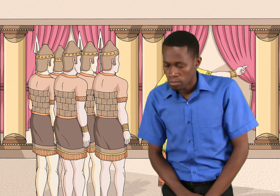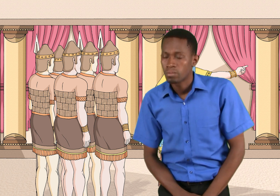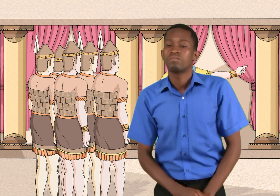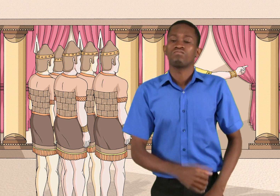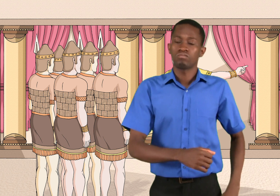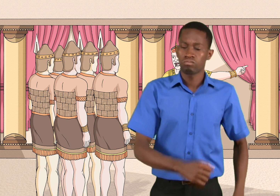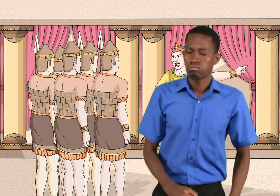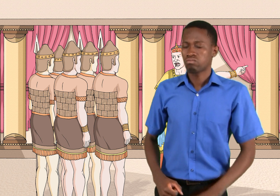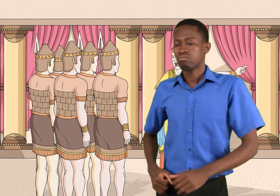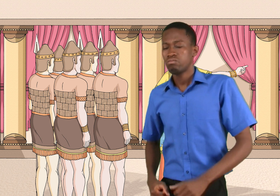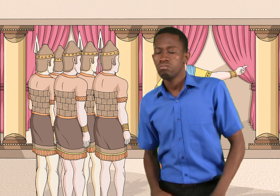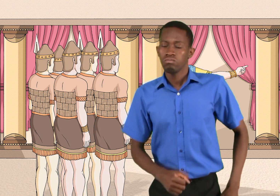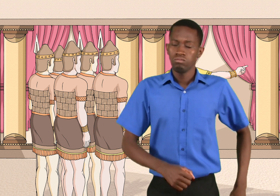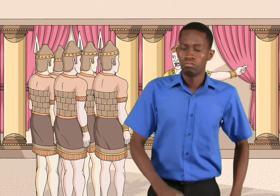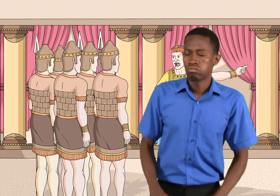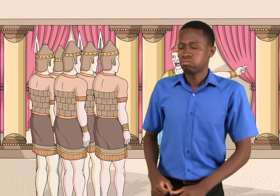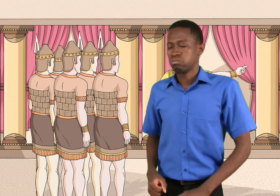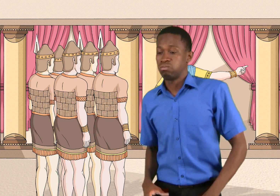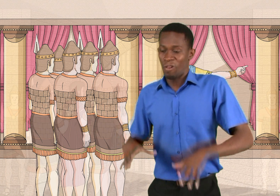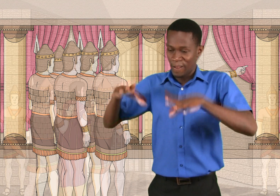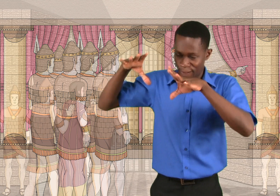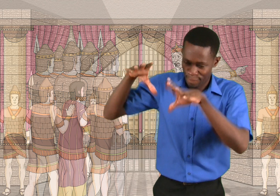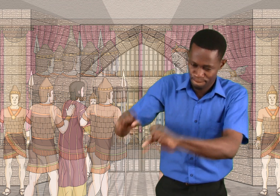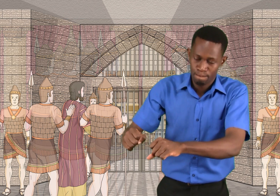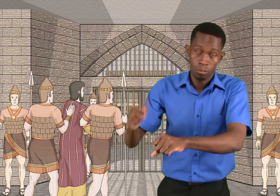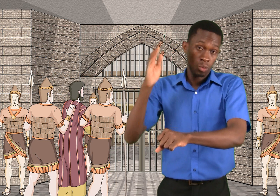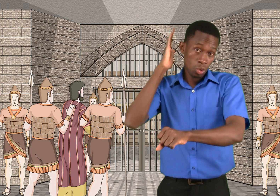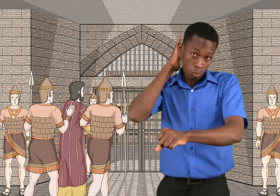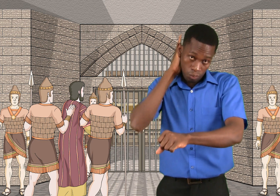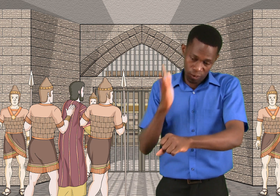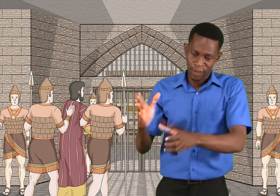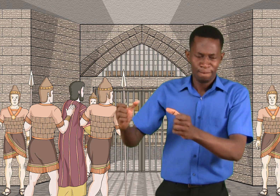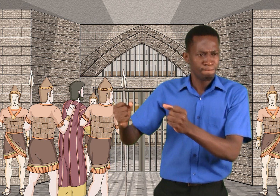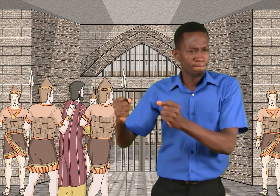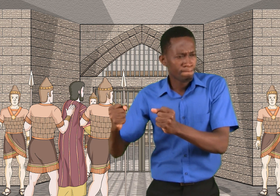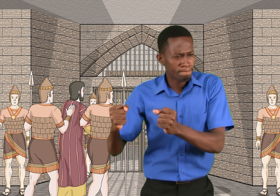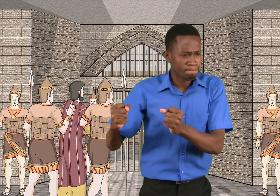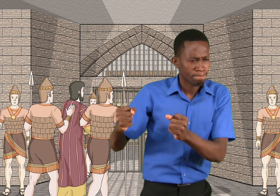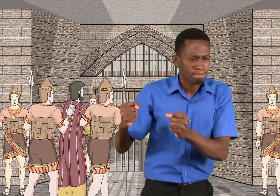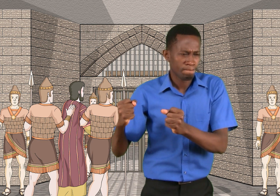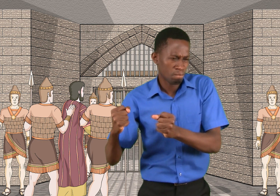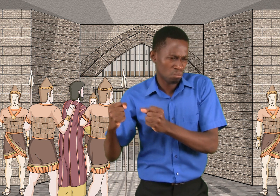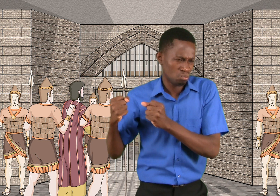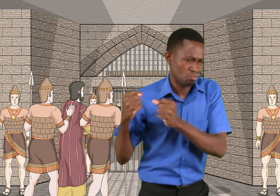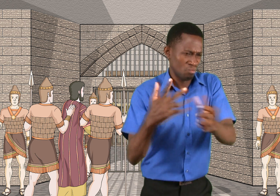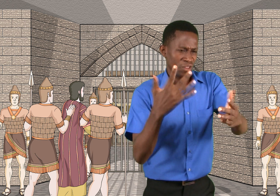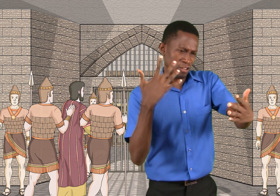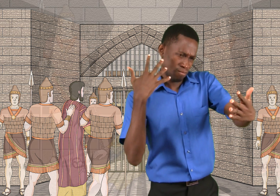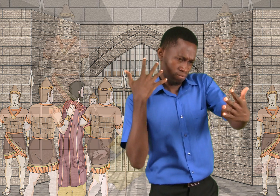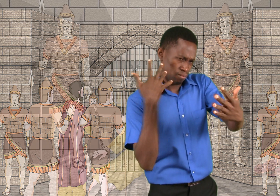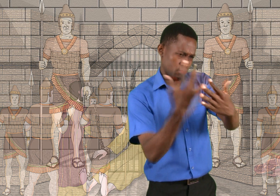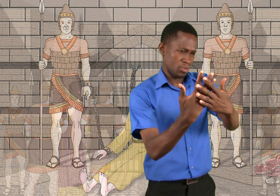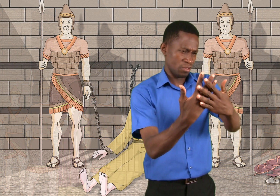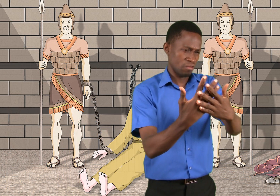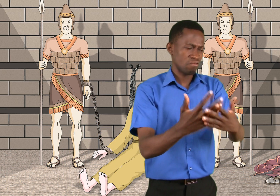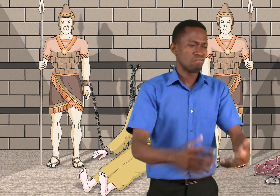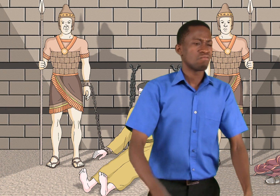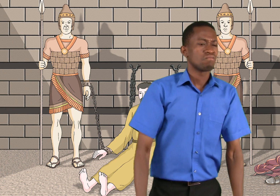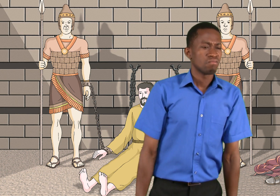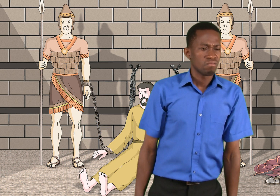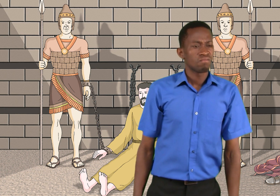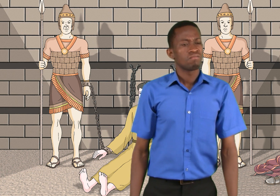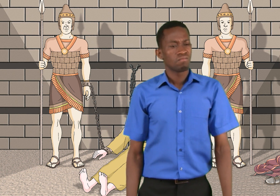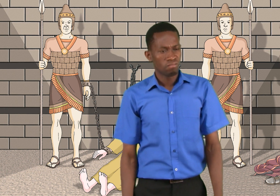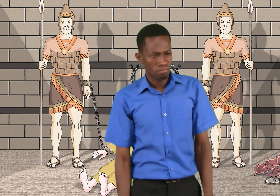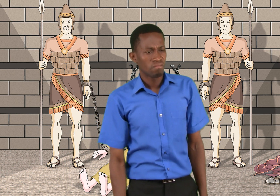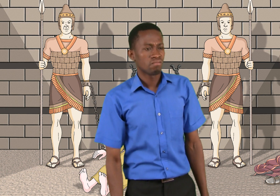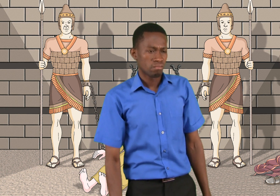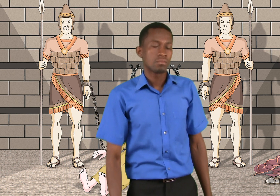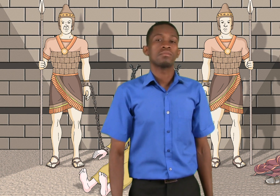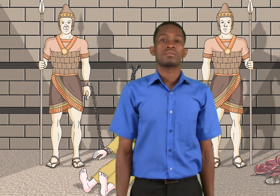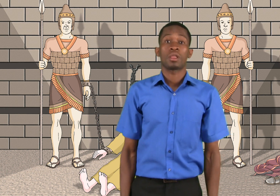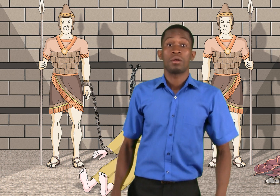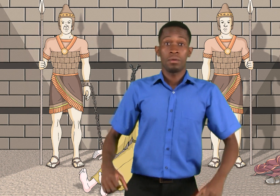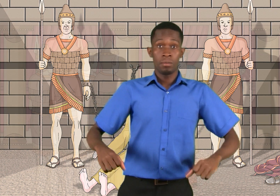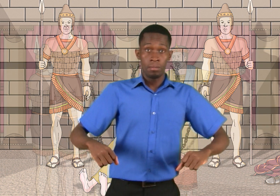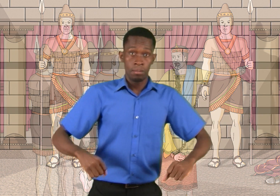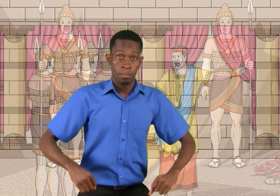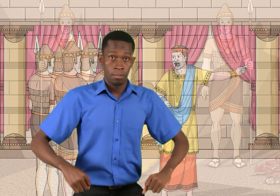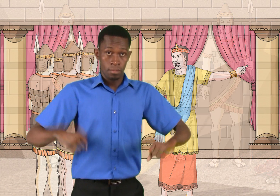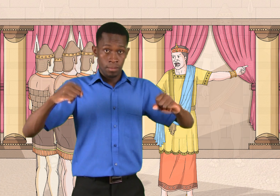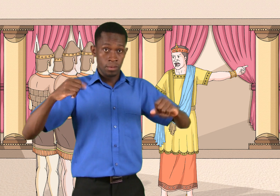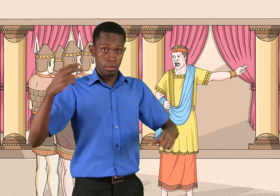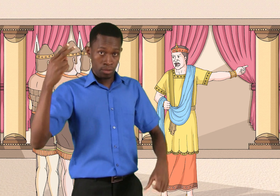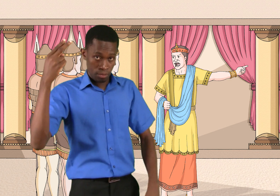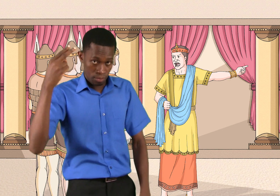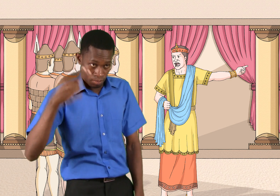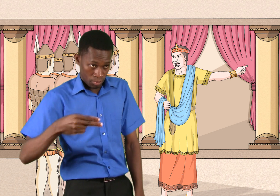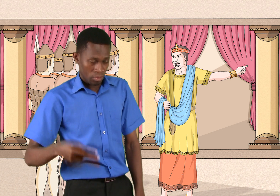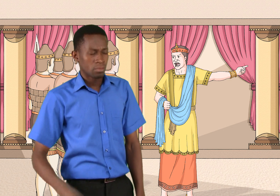He arrested him and put him in prison, handing him over to be guarded by four squads of four soldiers each.